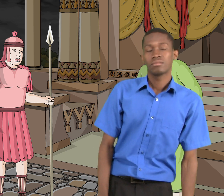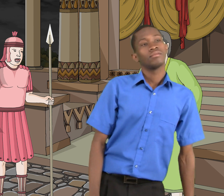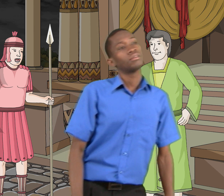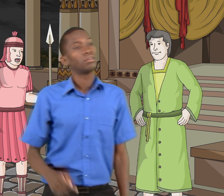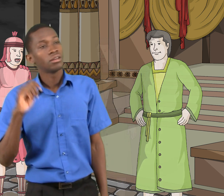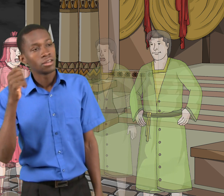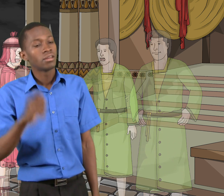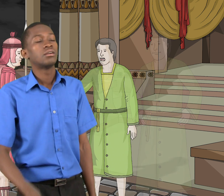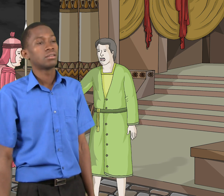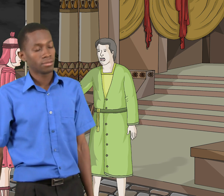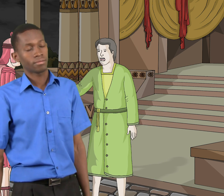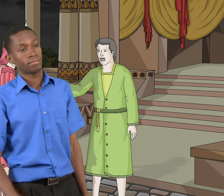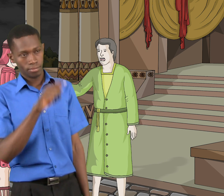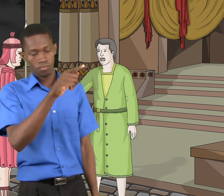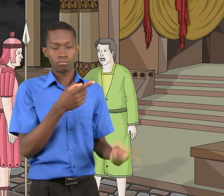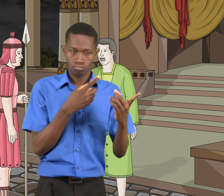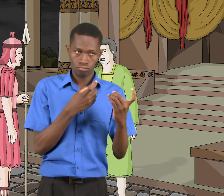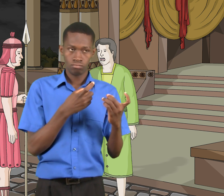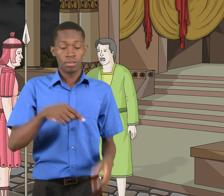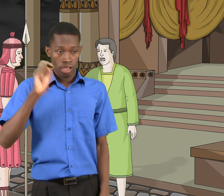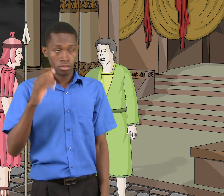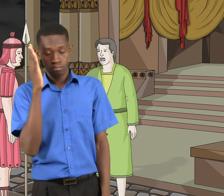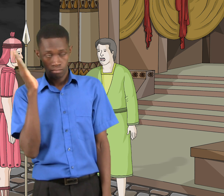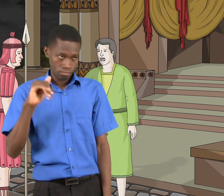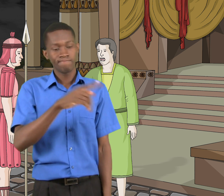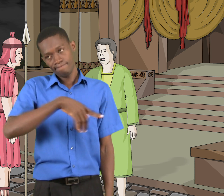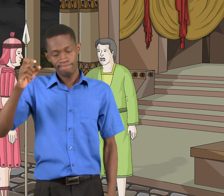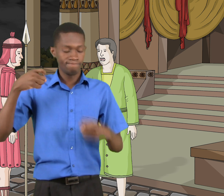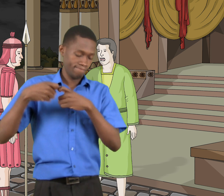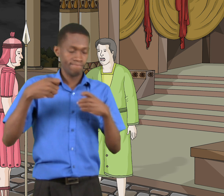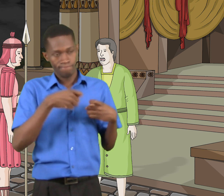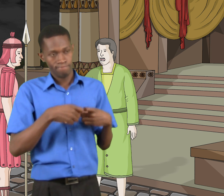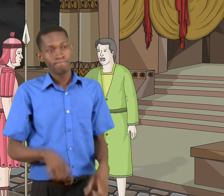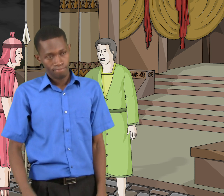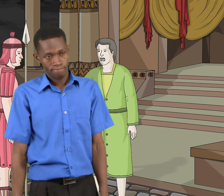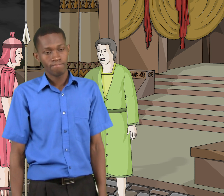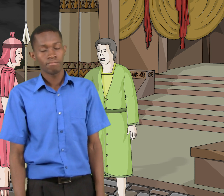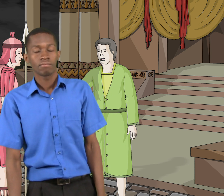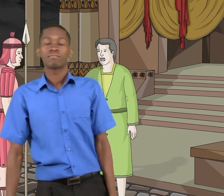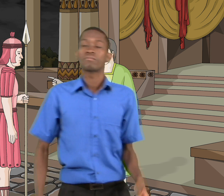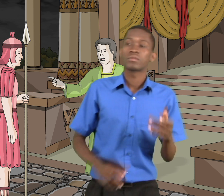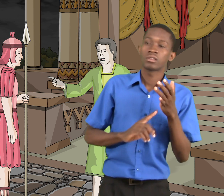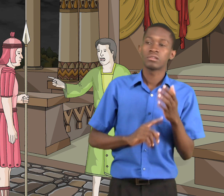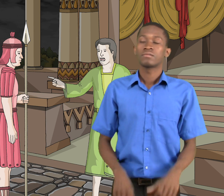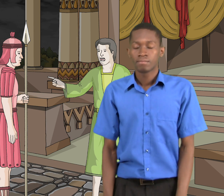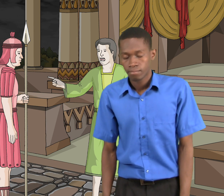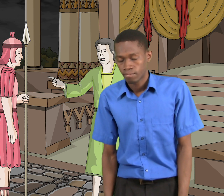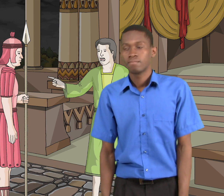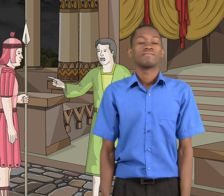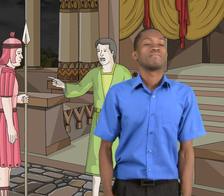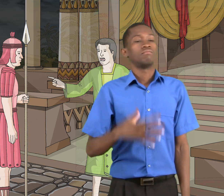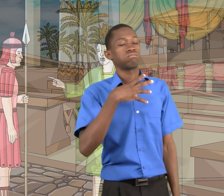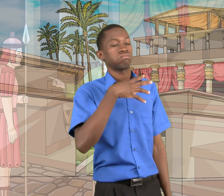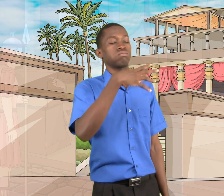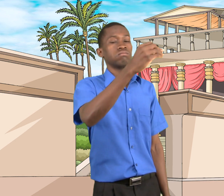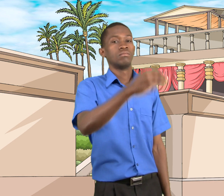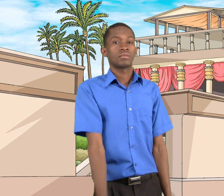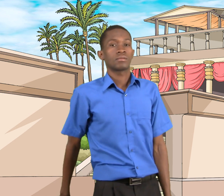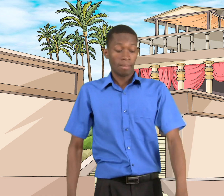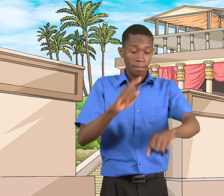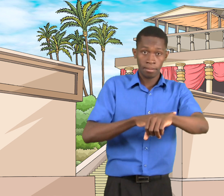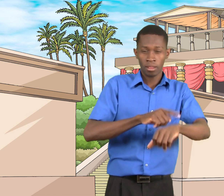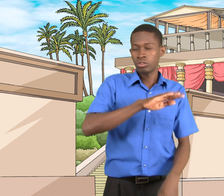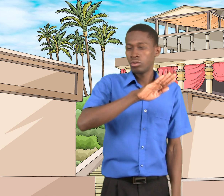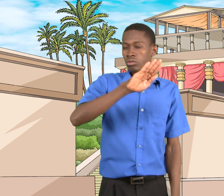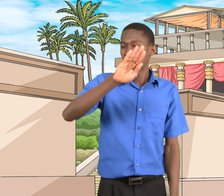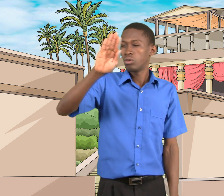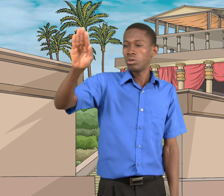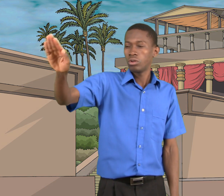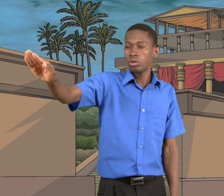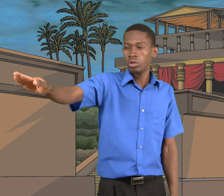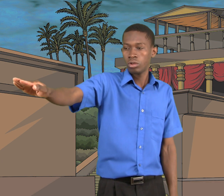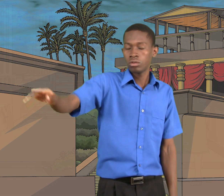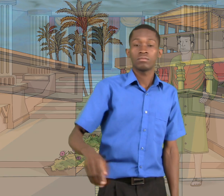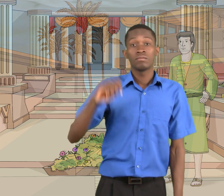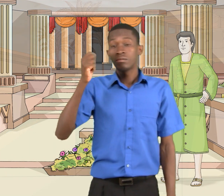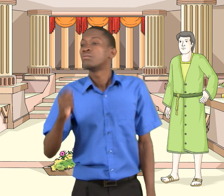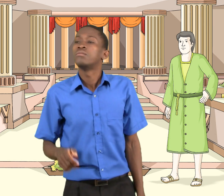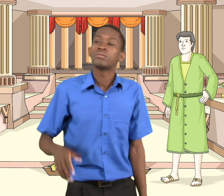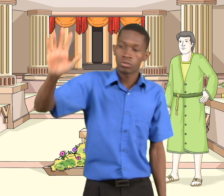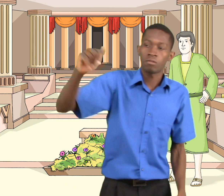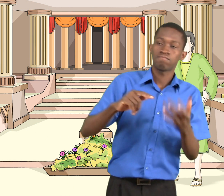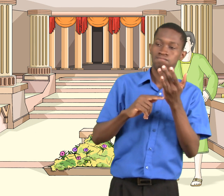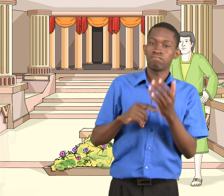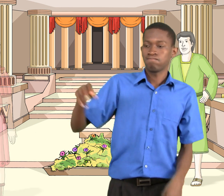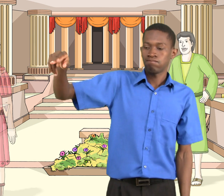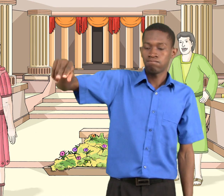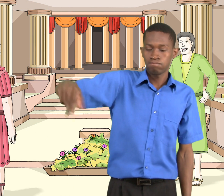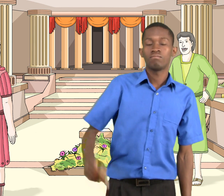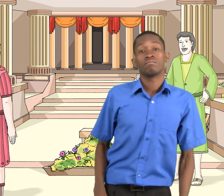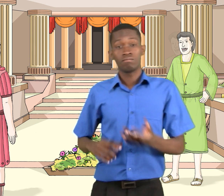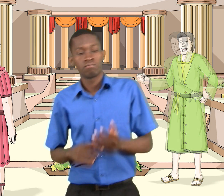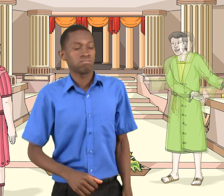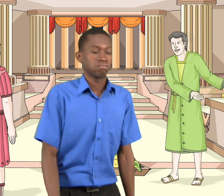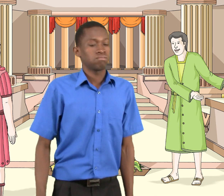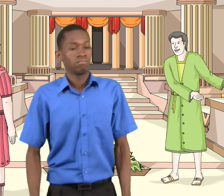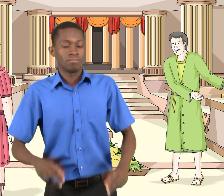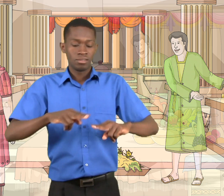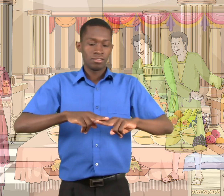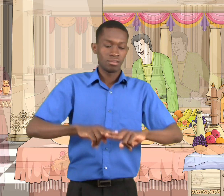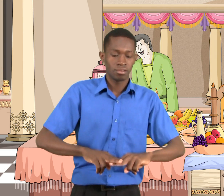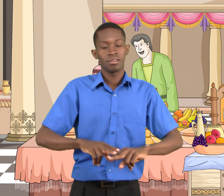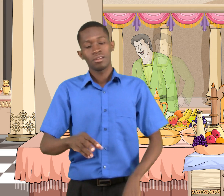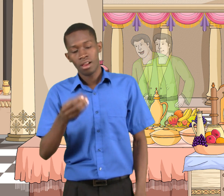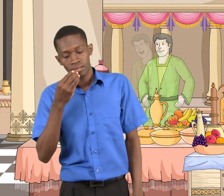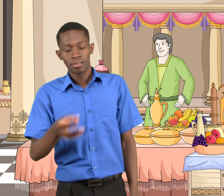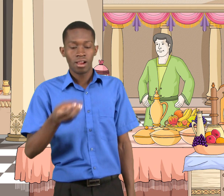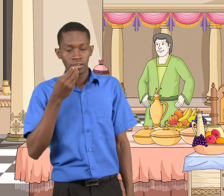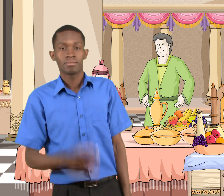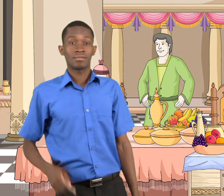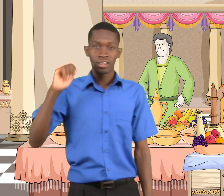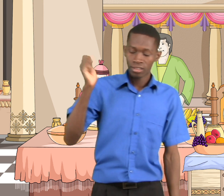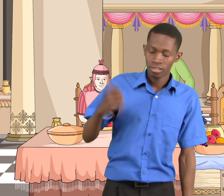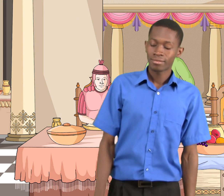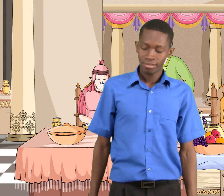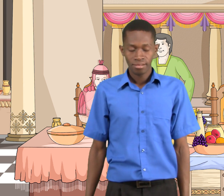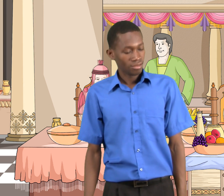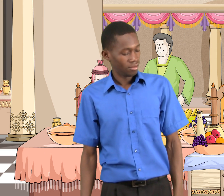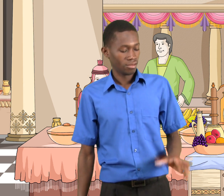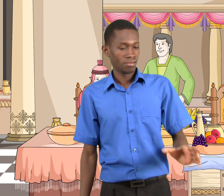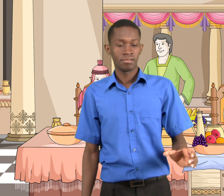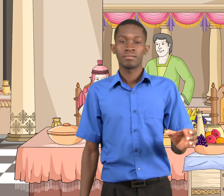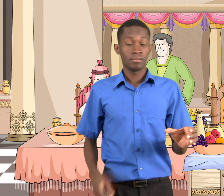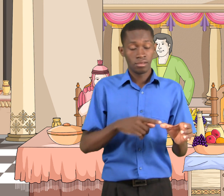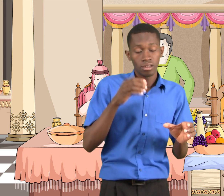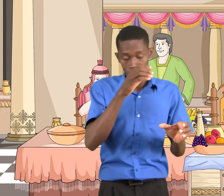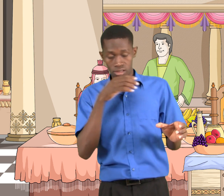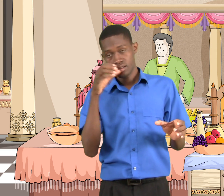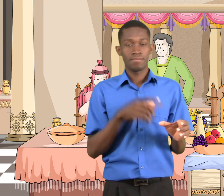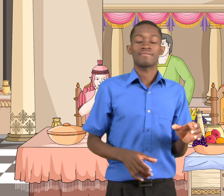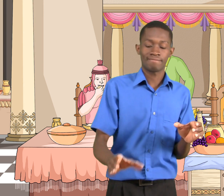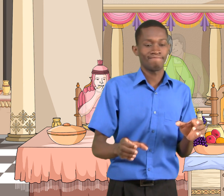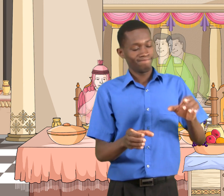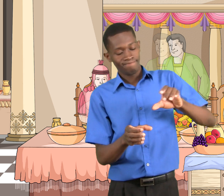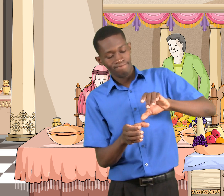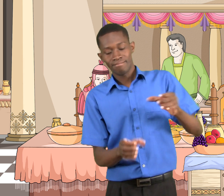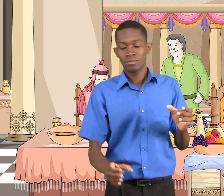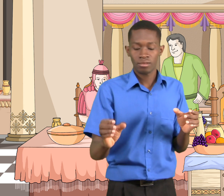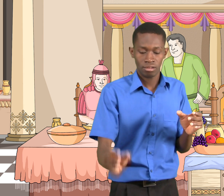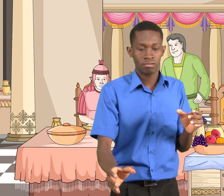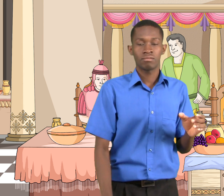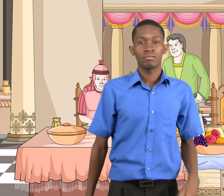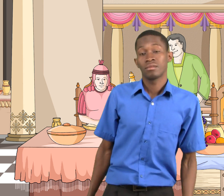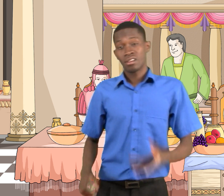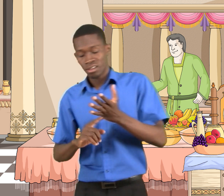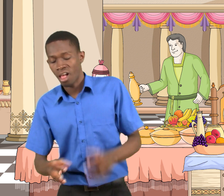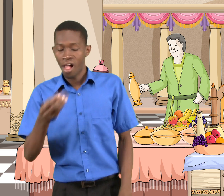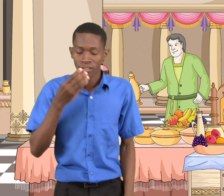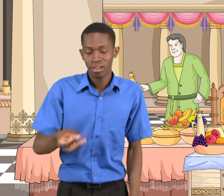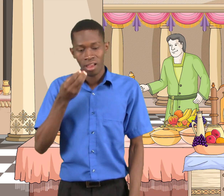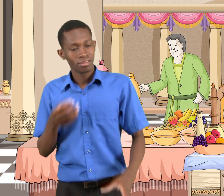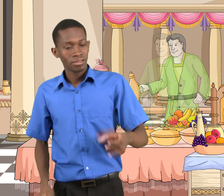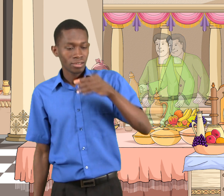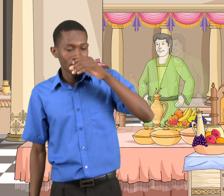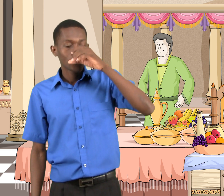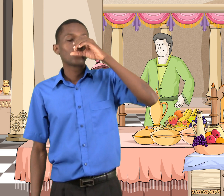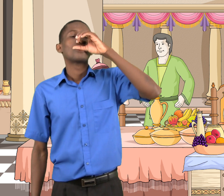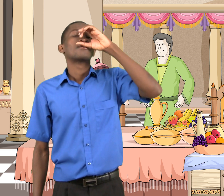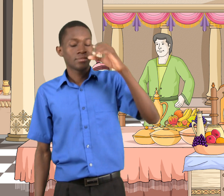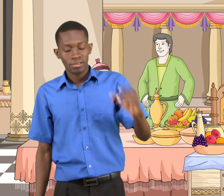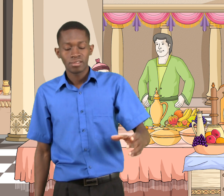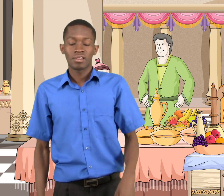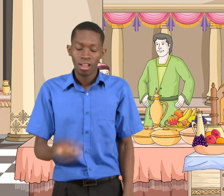“Stay here one more day,” David said to Uriah, “and tomorrow I will send you back.”